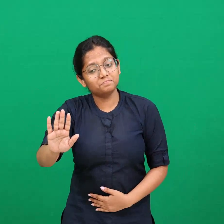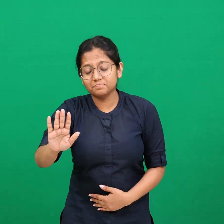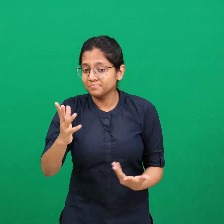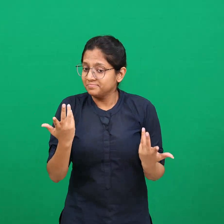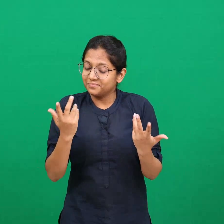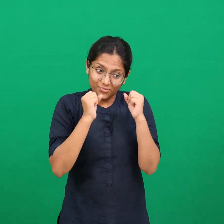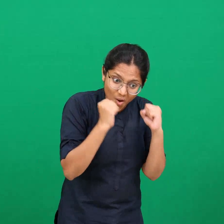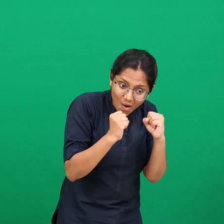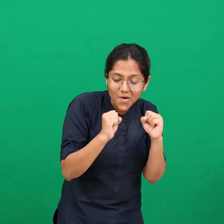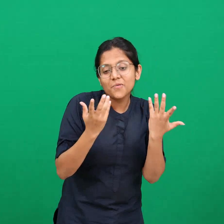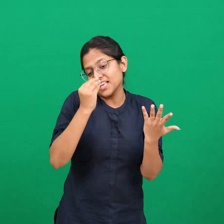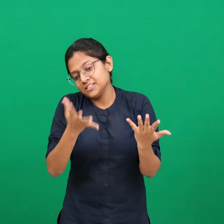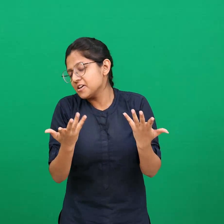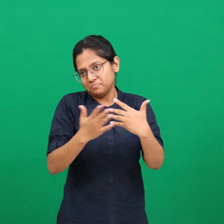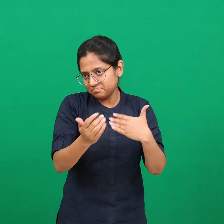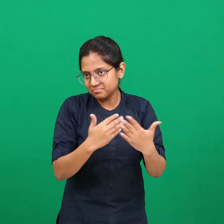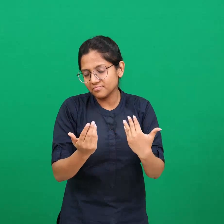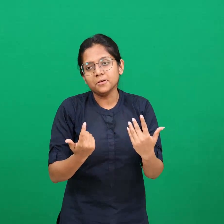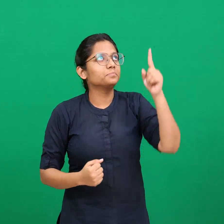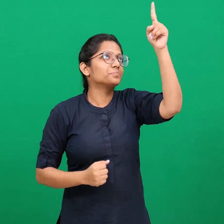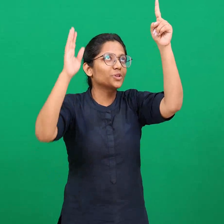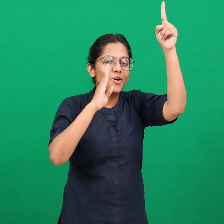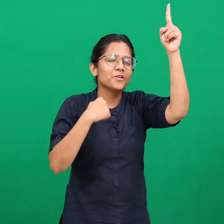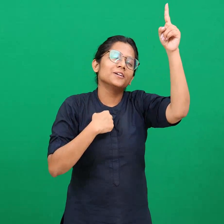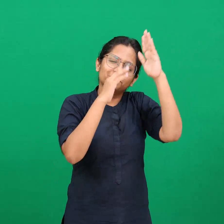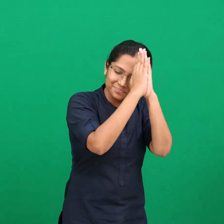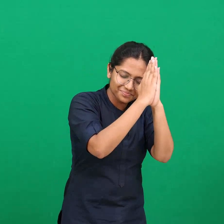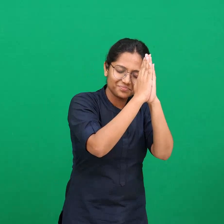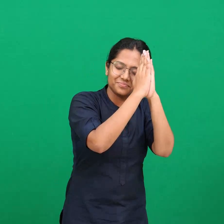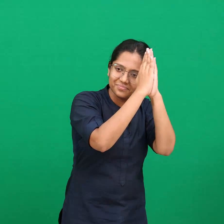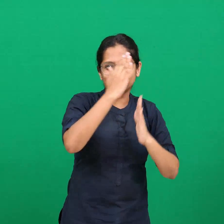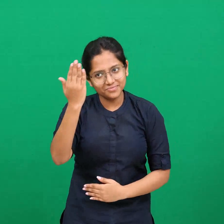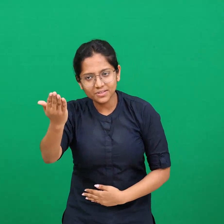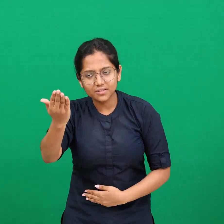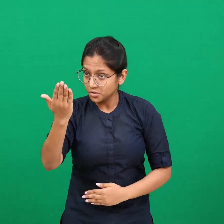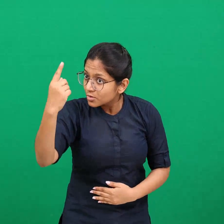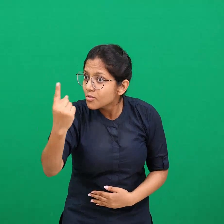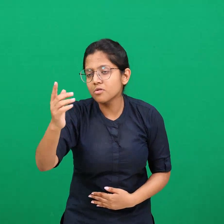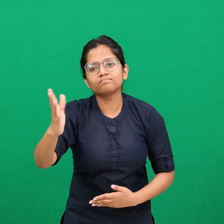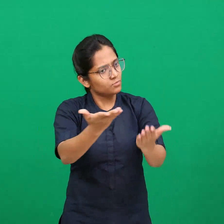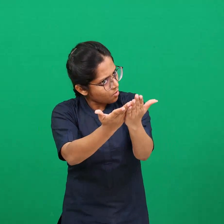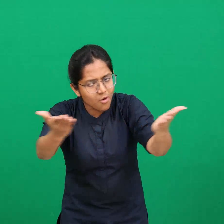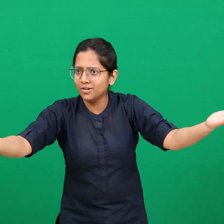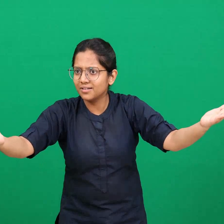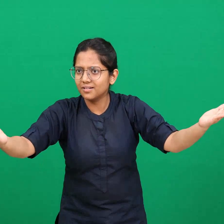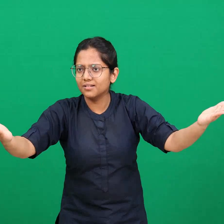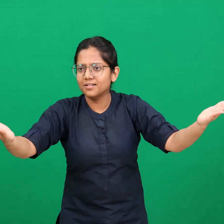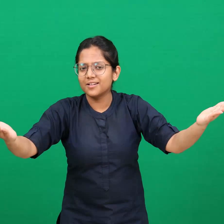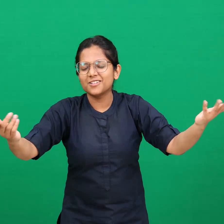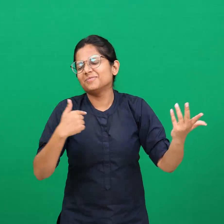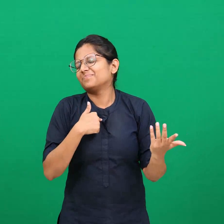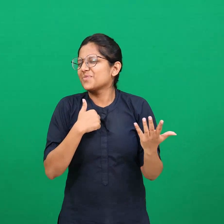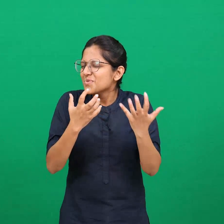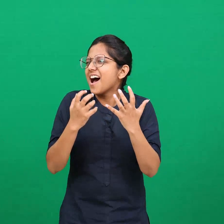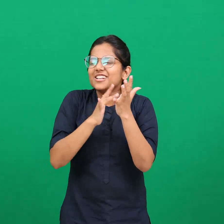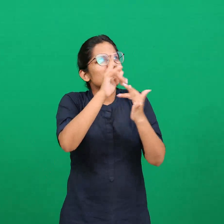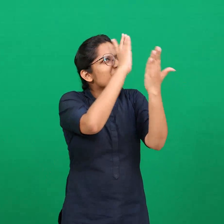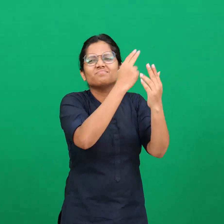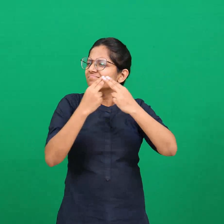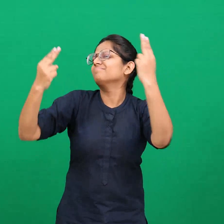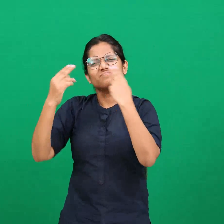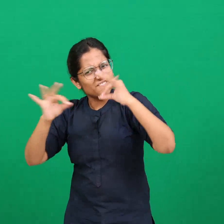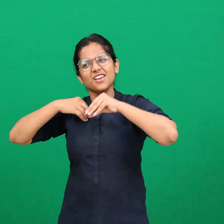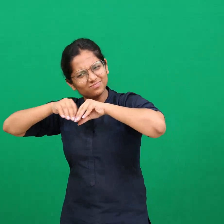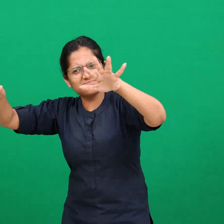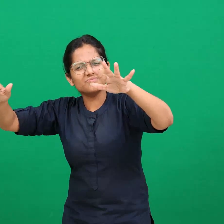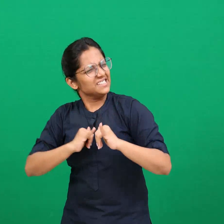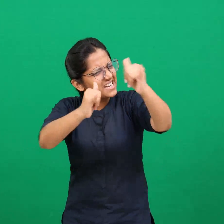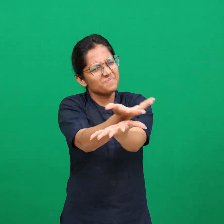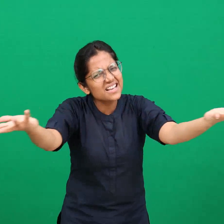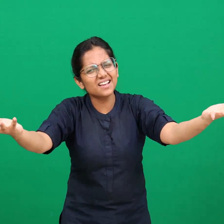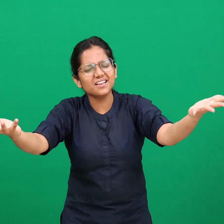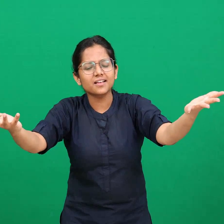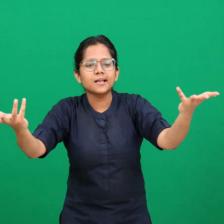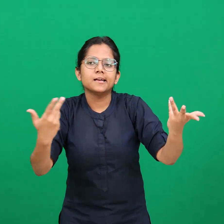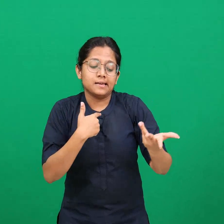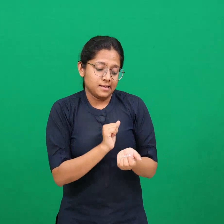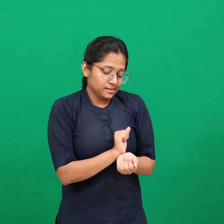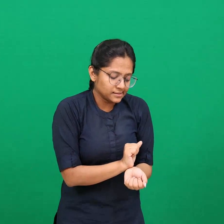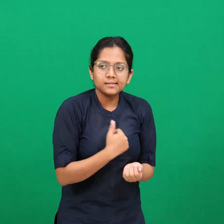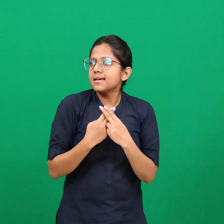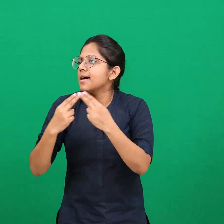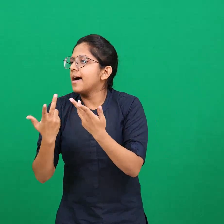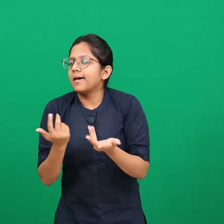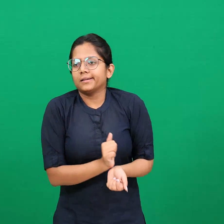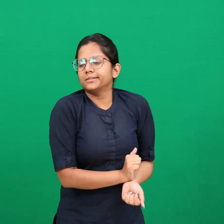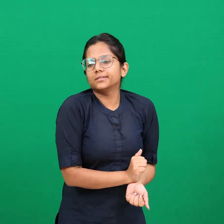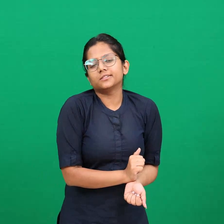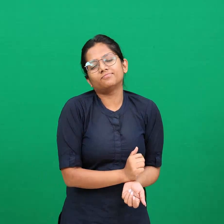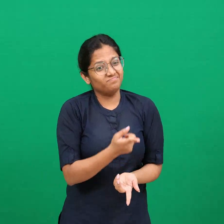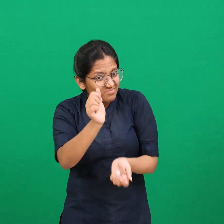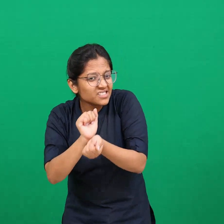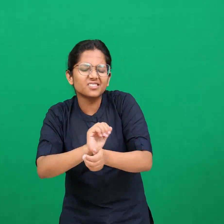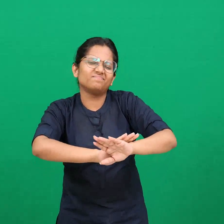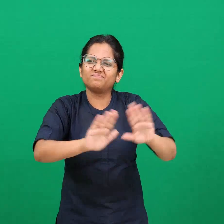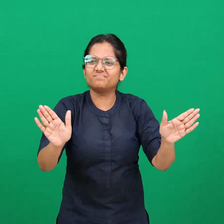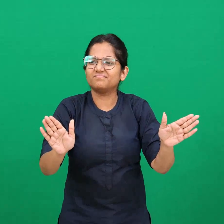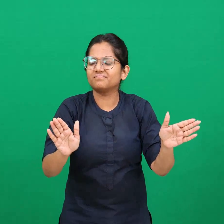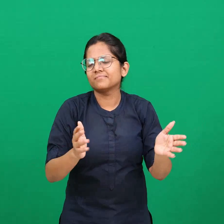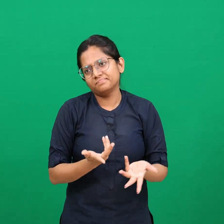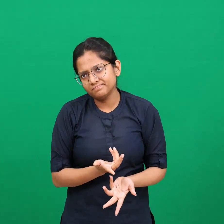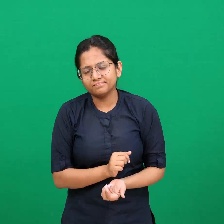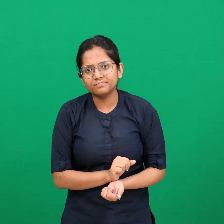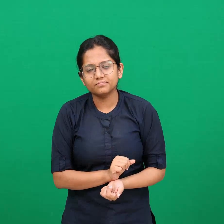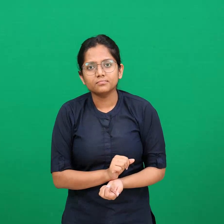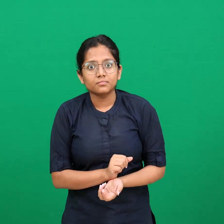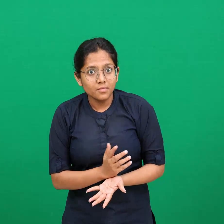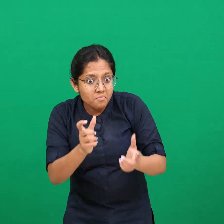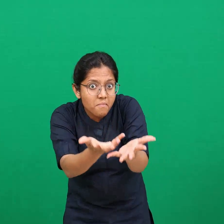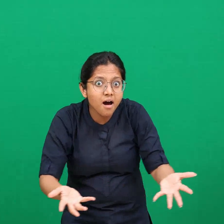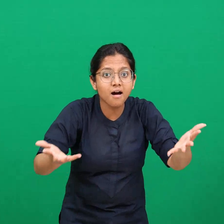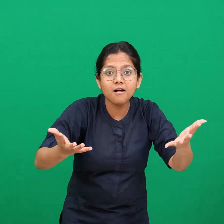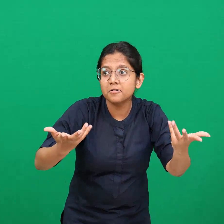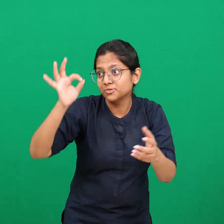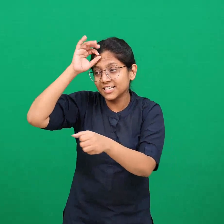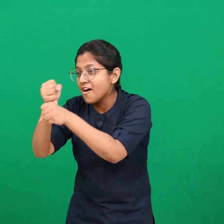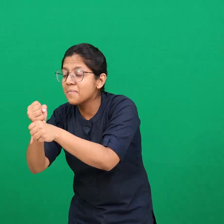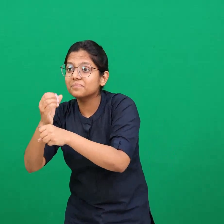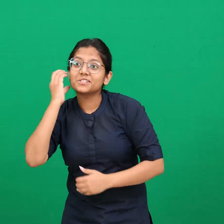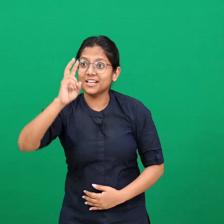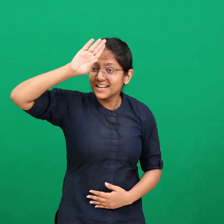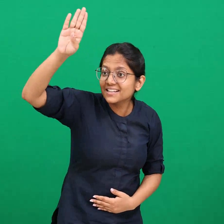"Short time or long," Paul replied, "I wish to God that not only you but all who hear me this day may become what I am, except for these chains."